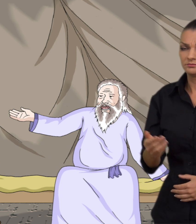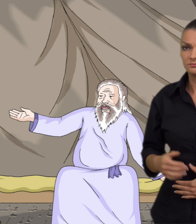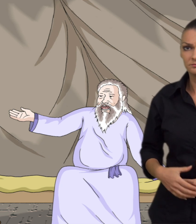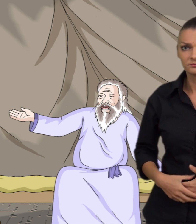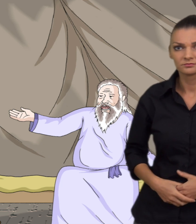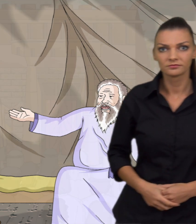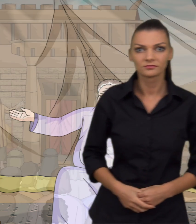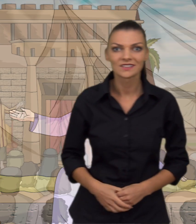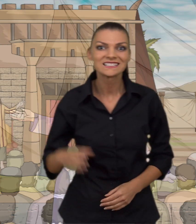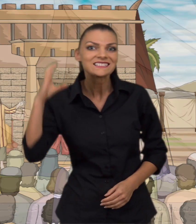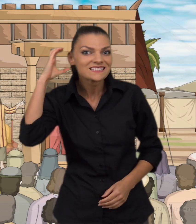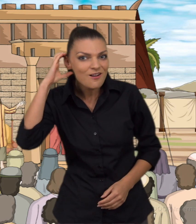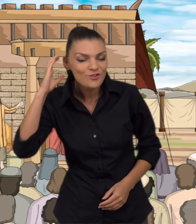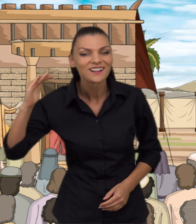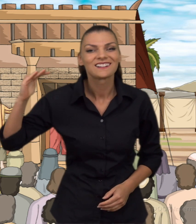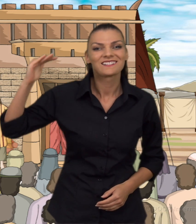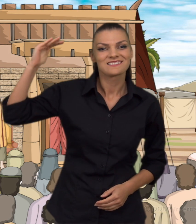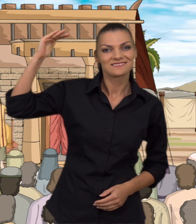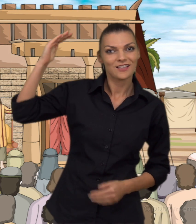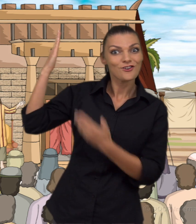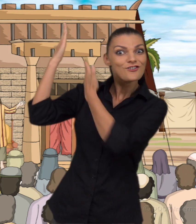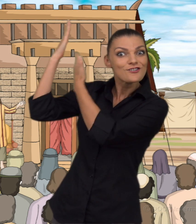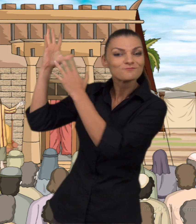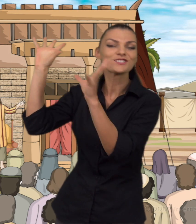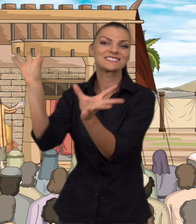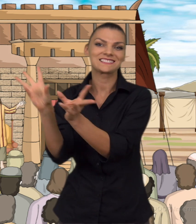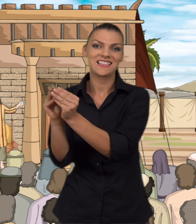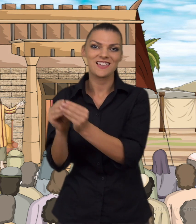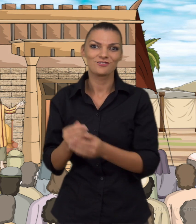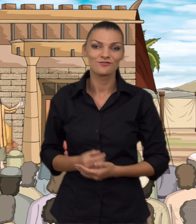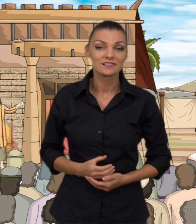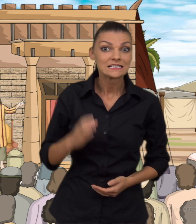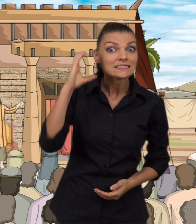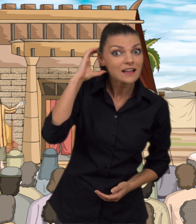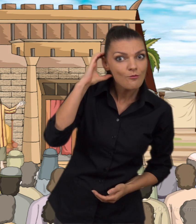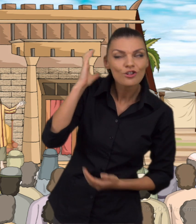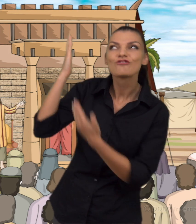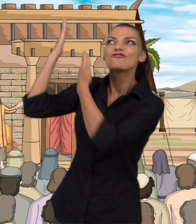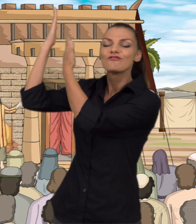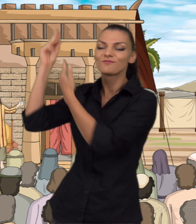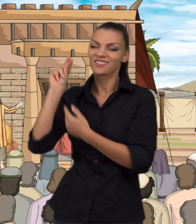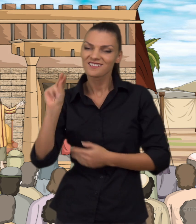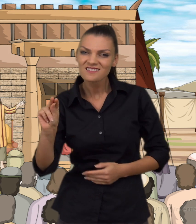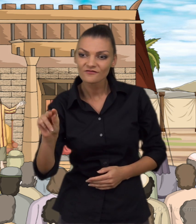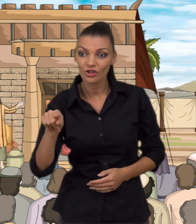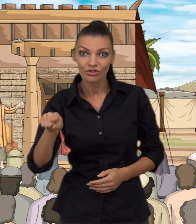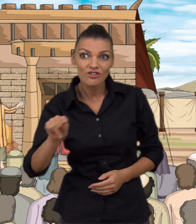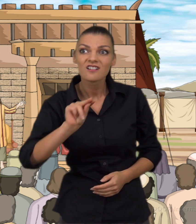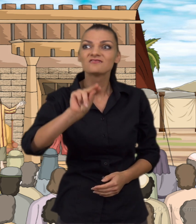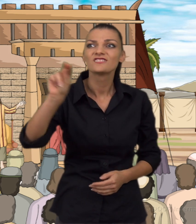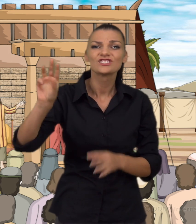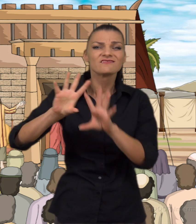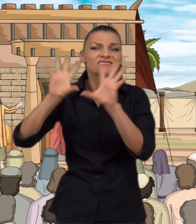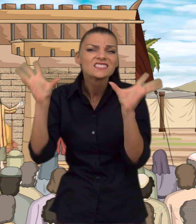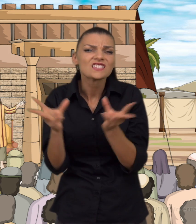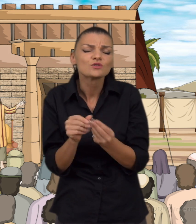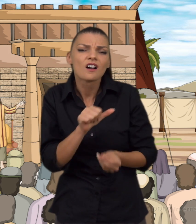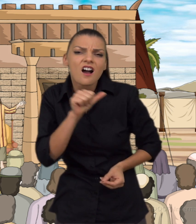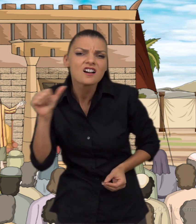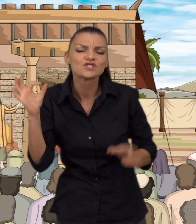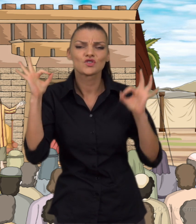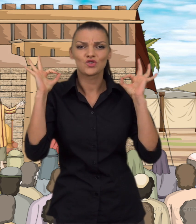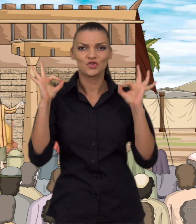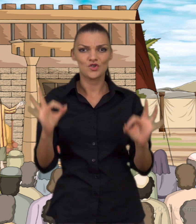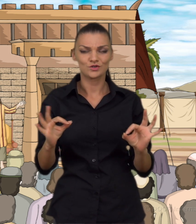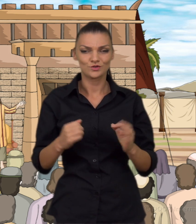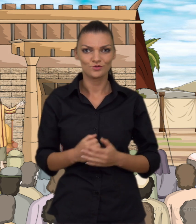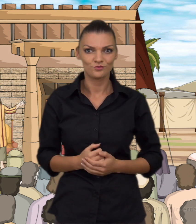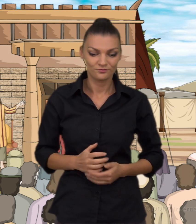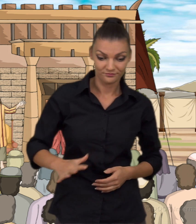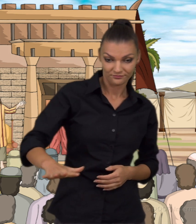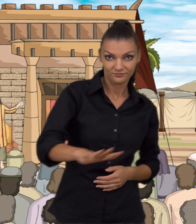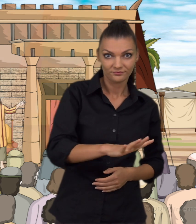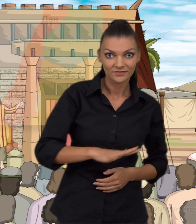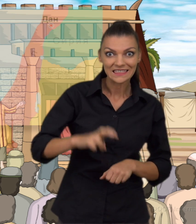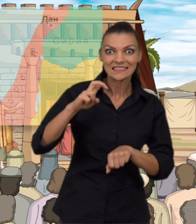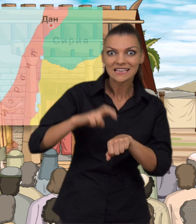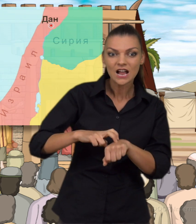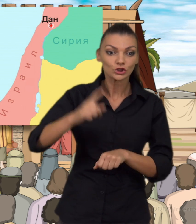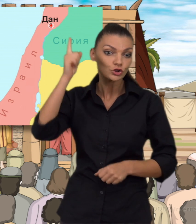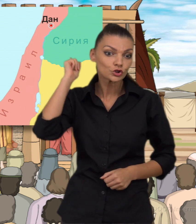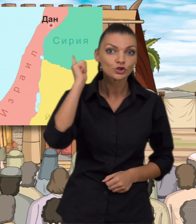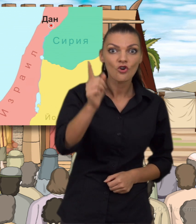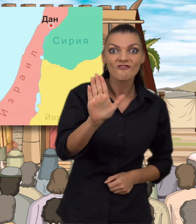And Samuel grew, and the LORD was with him, and He let none of Samuel’s words fall to the ground.